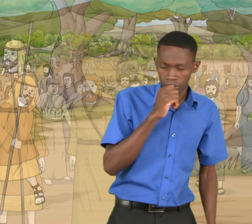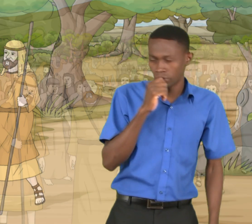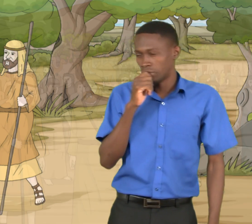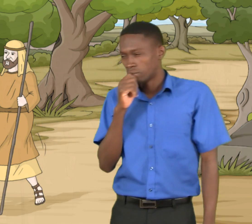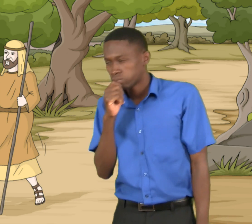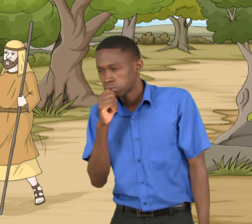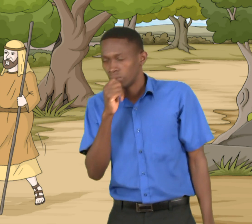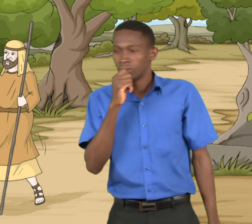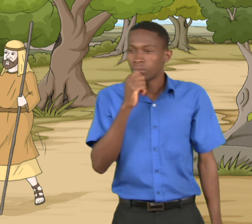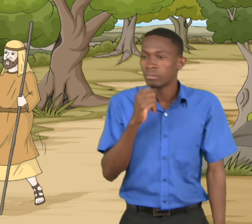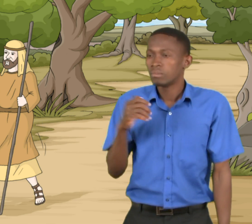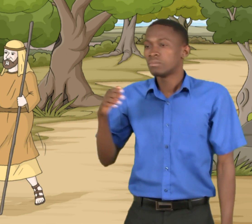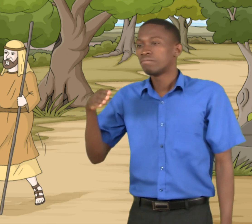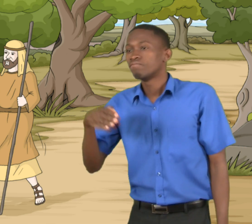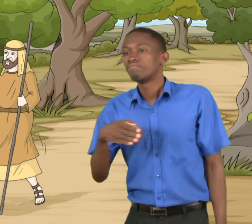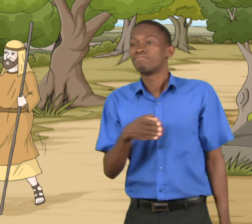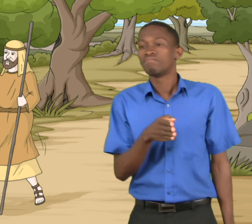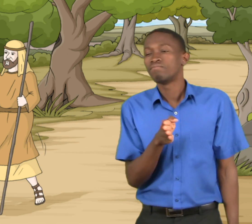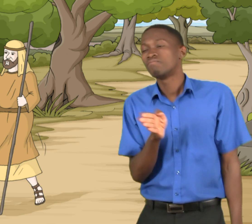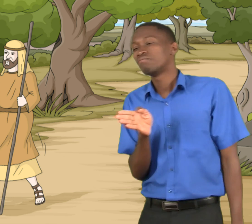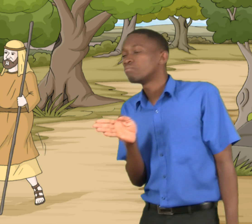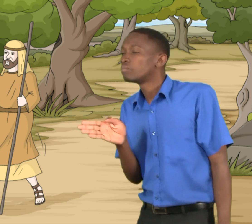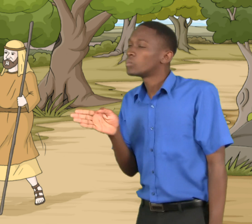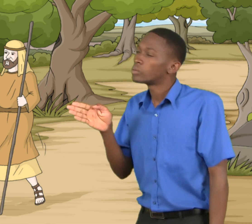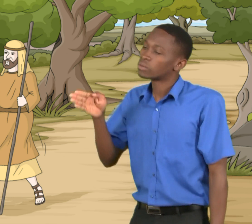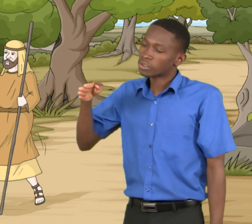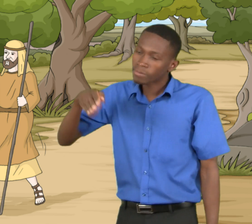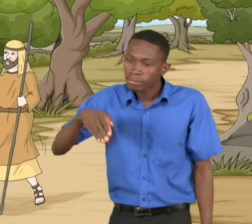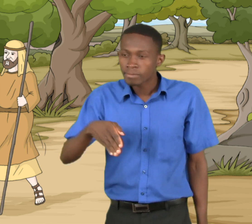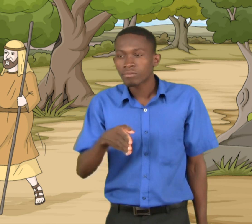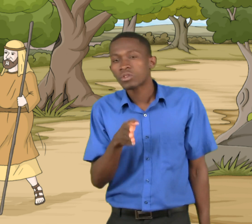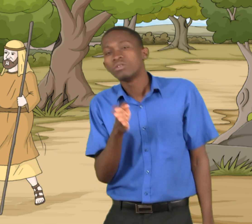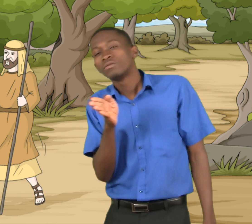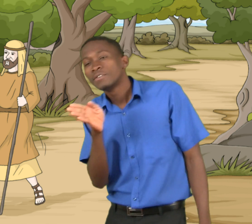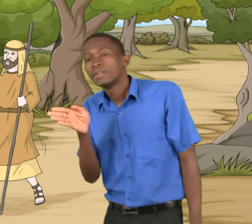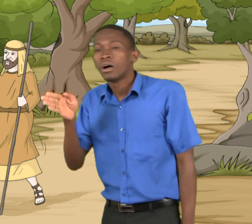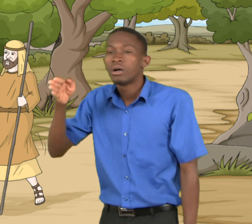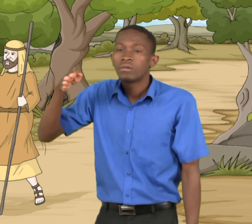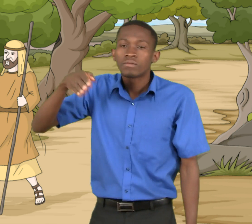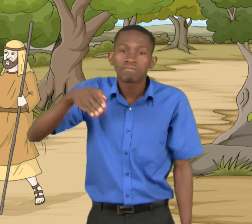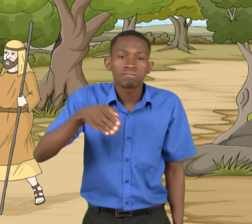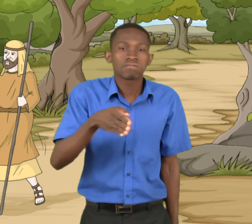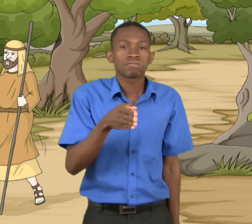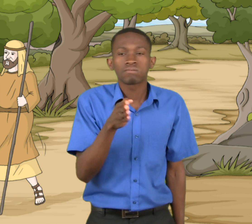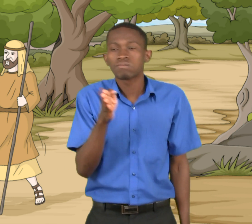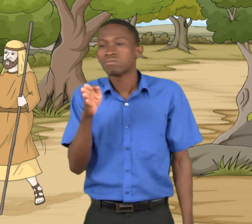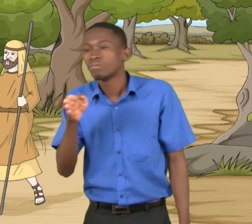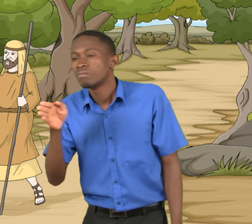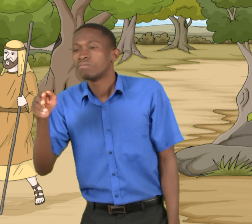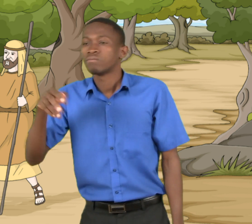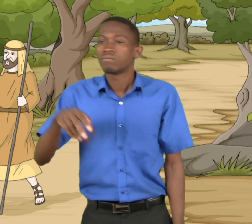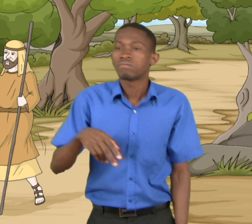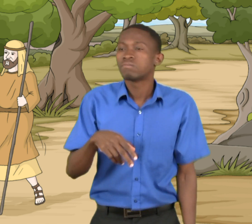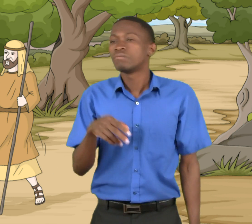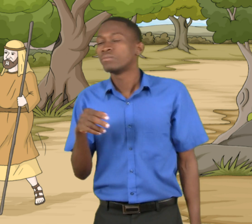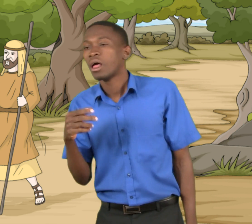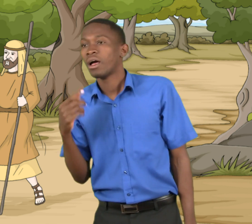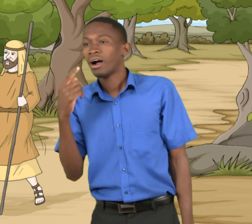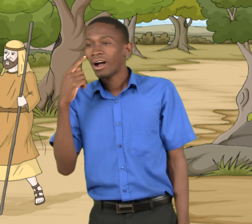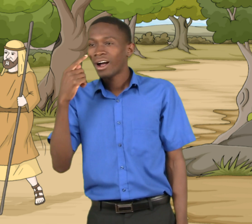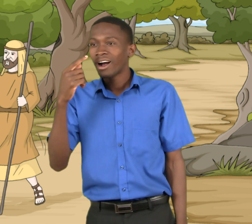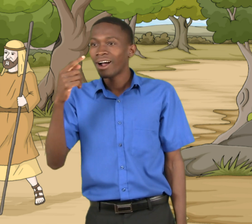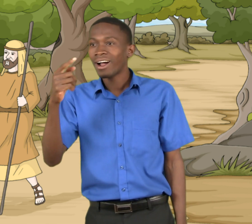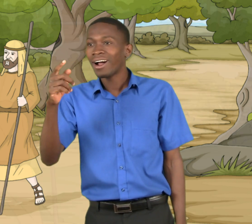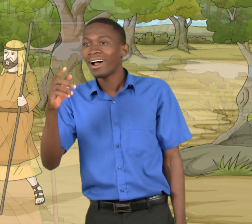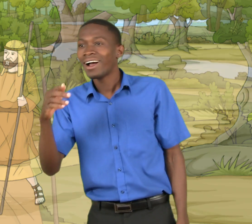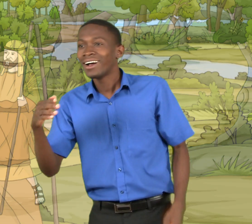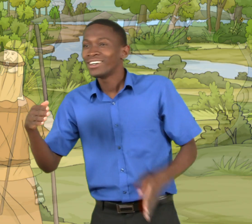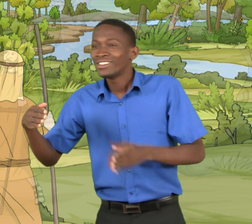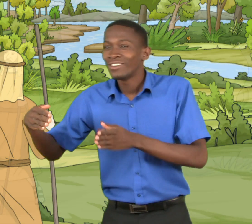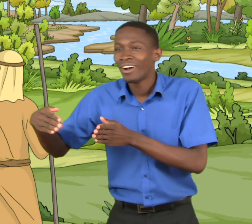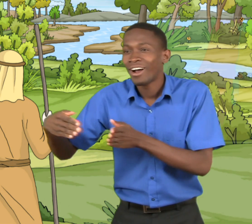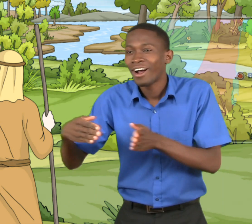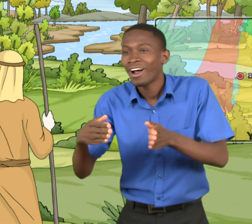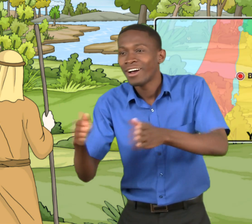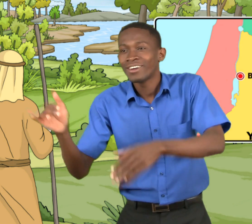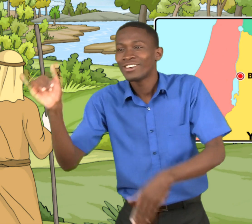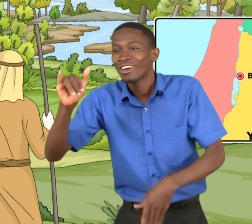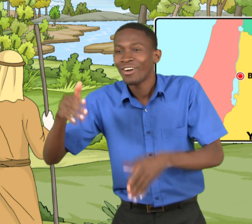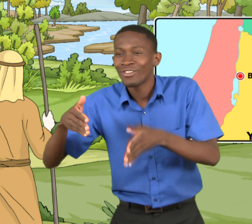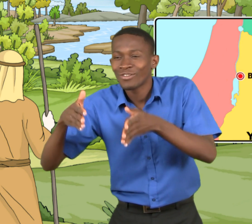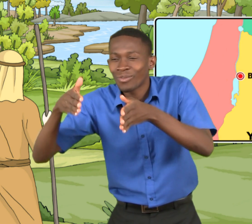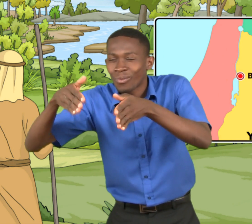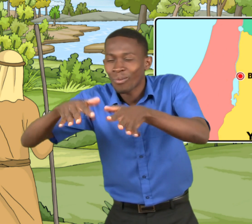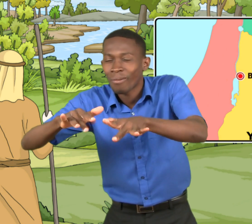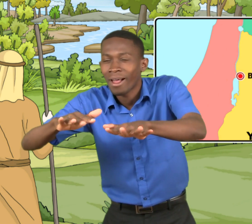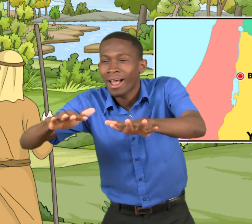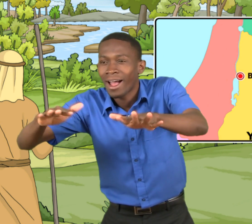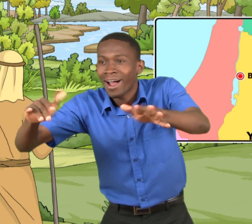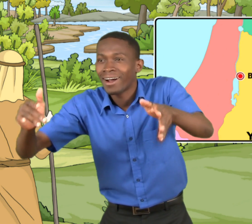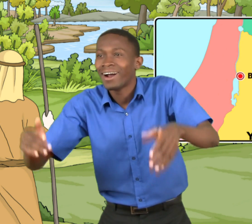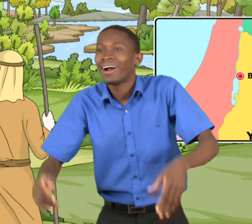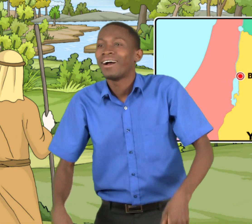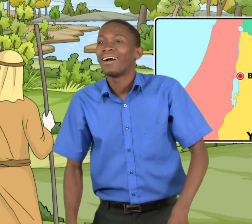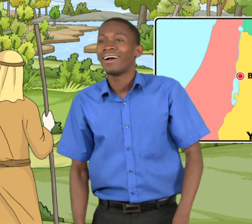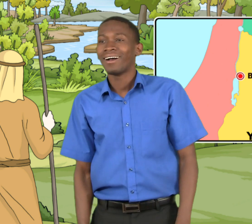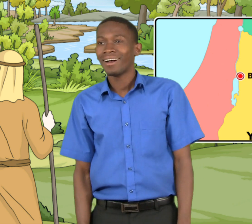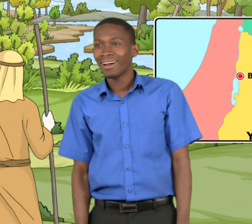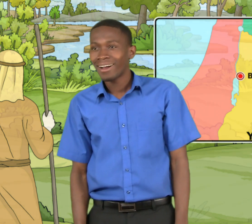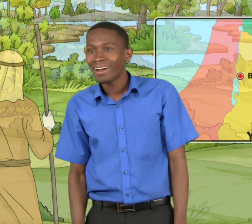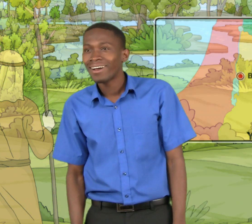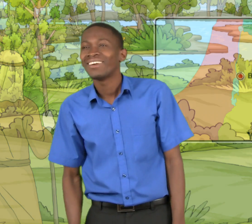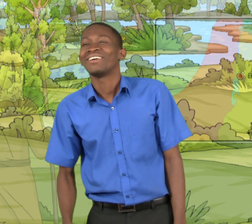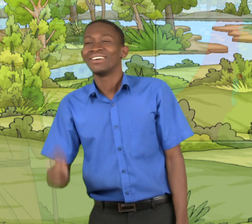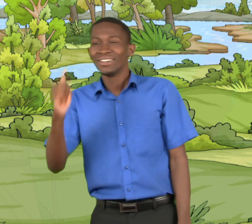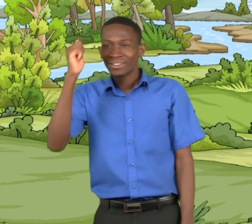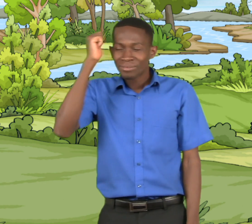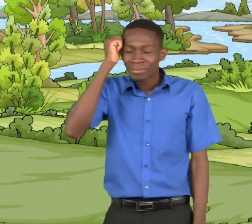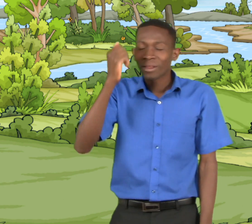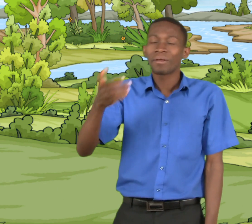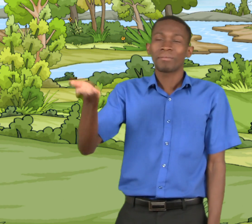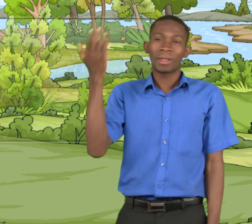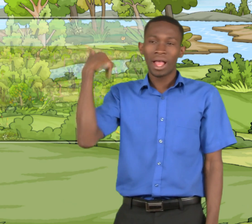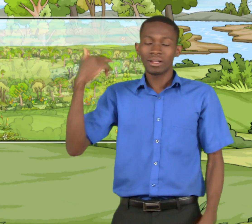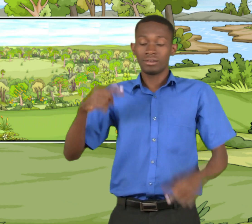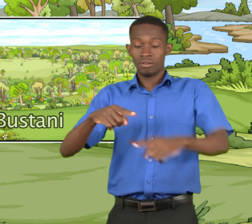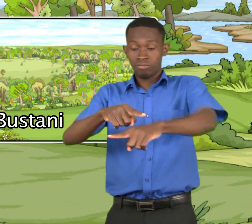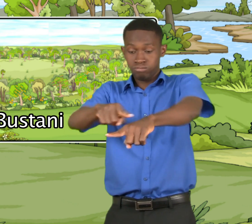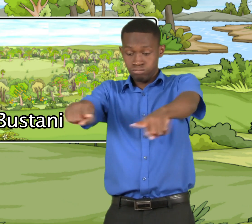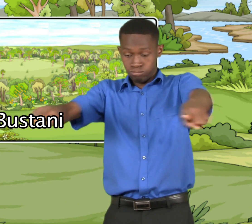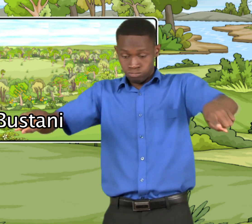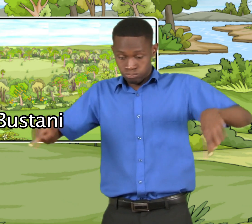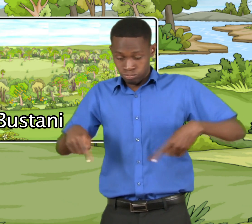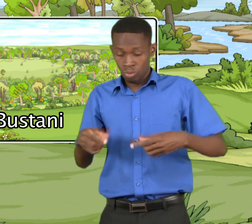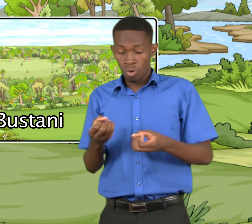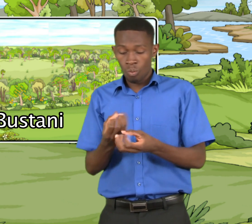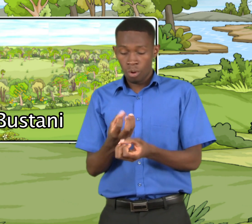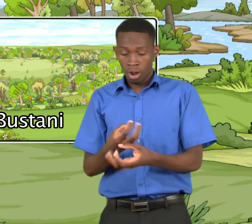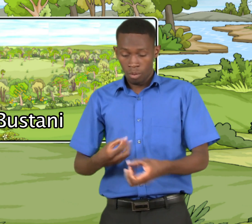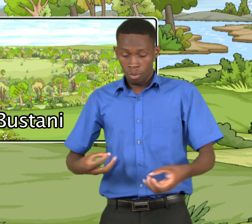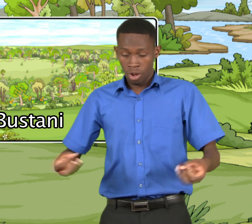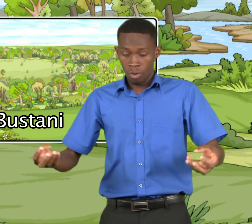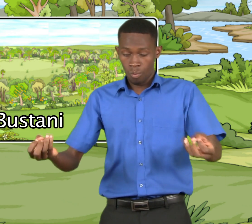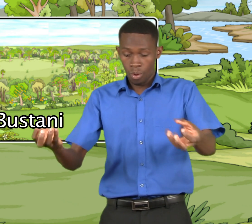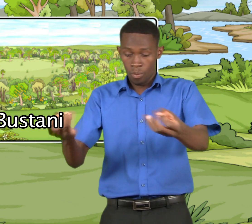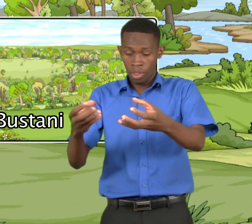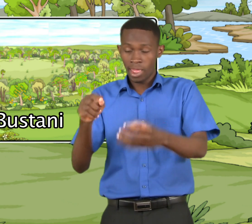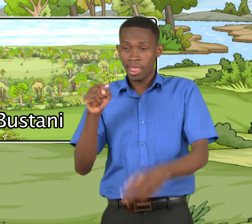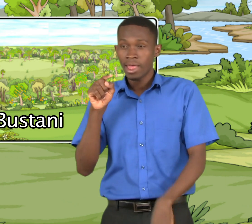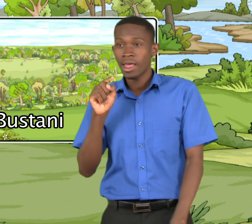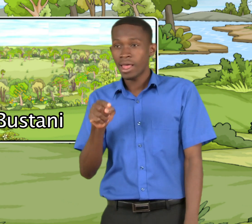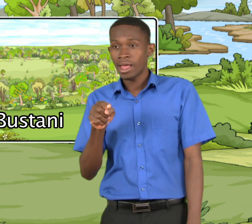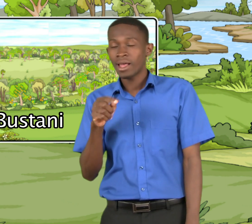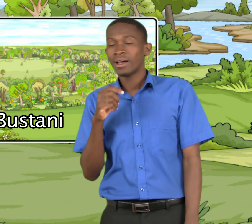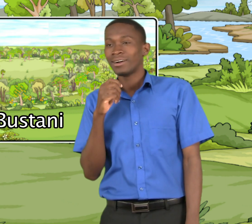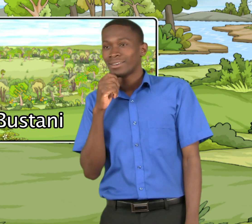if you go to the right, I will go to the left.”